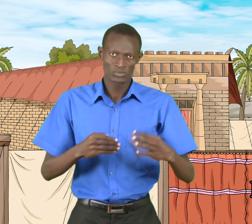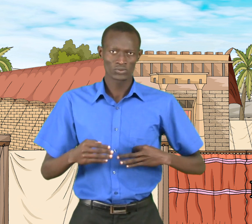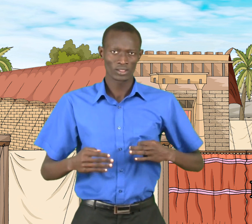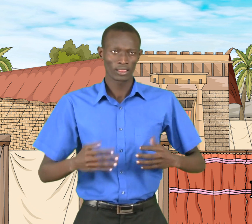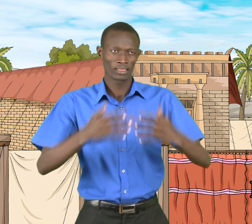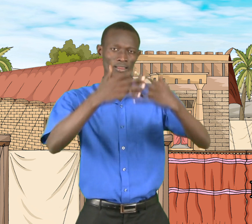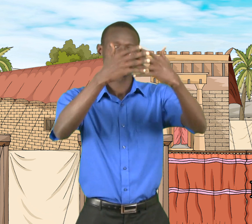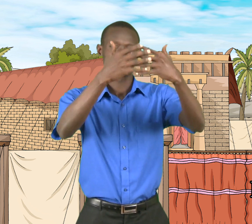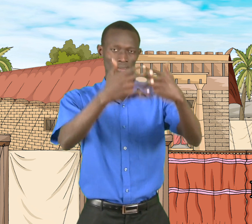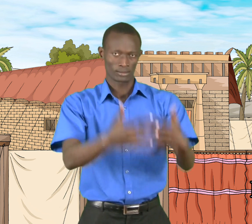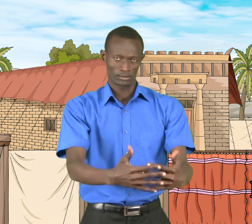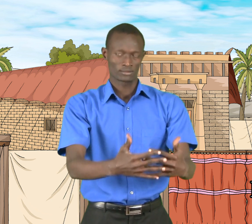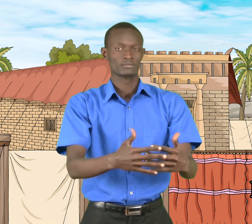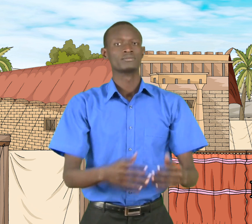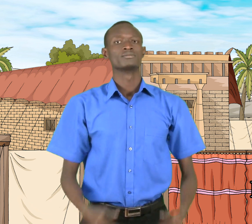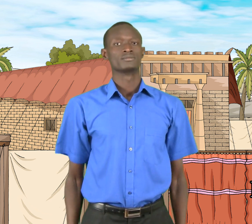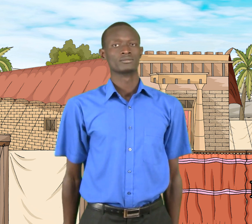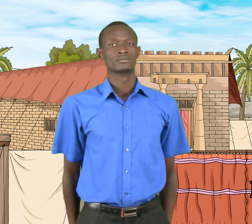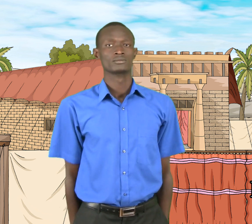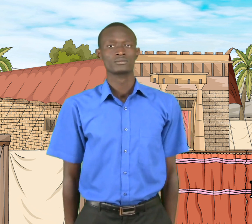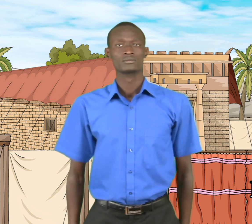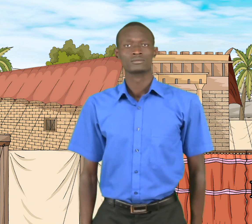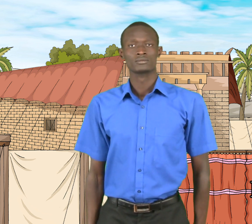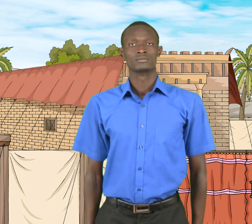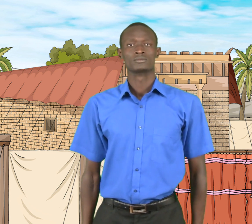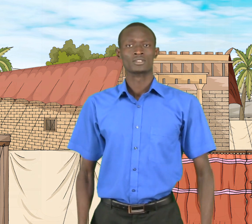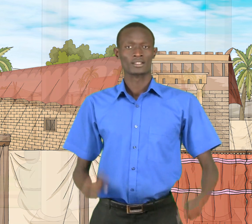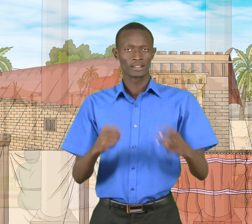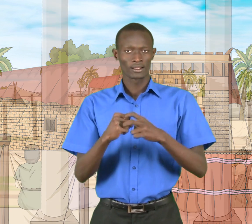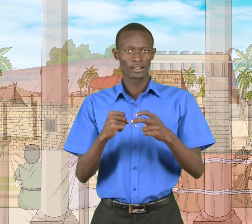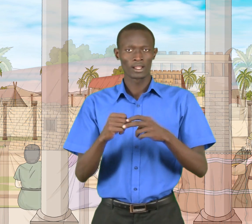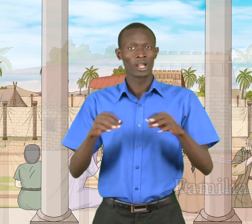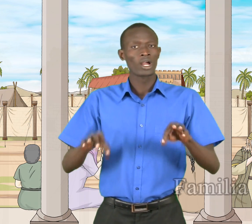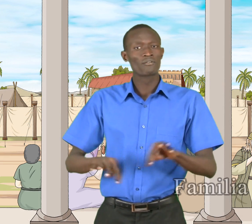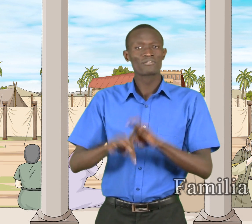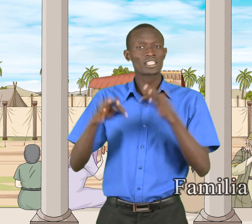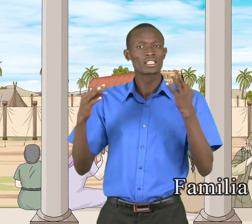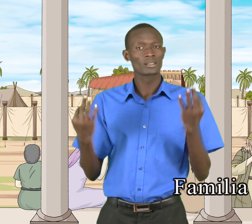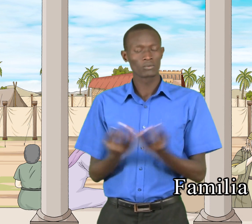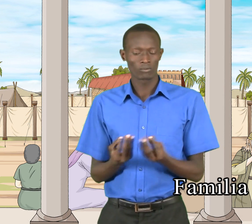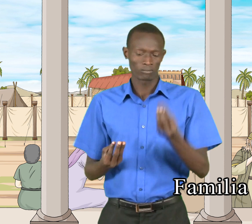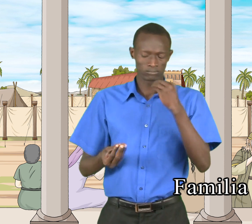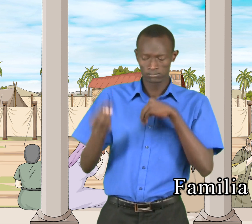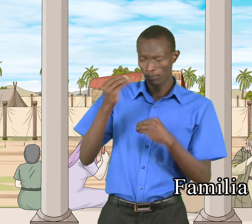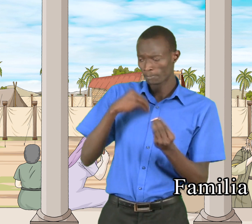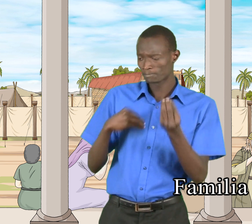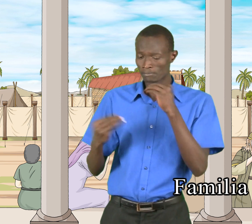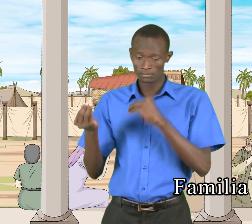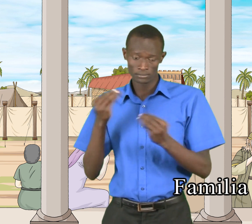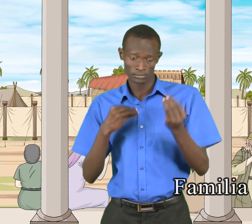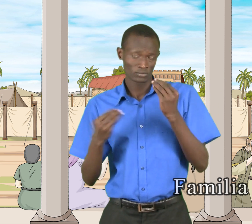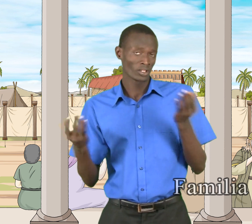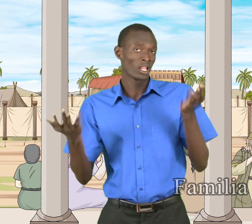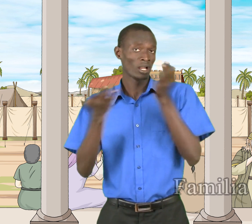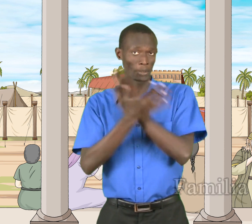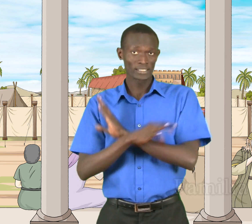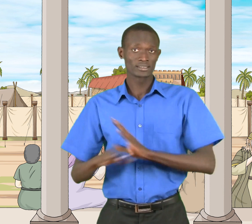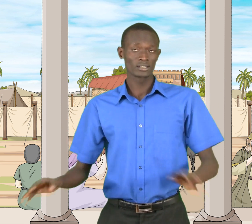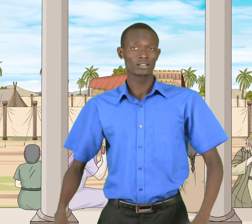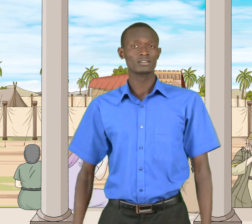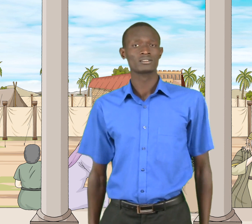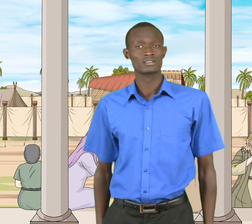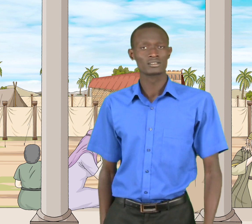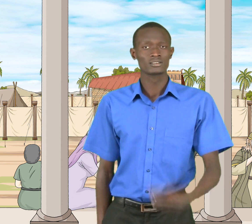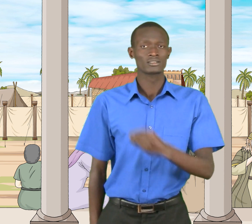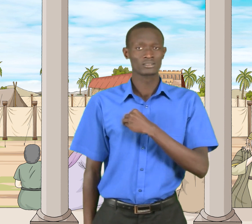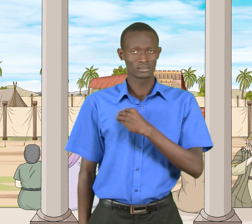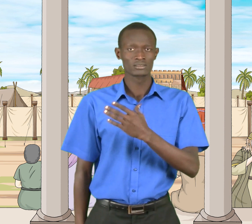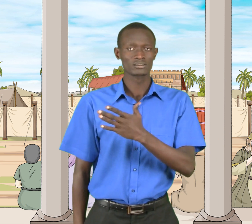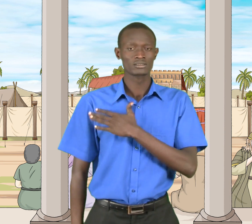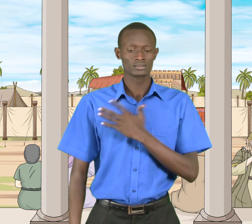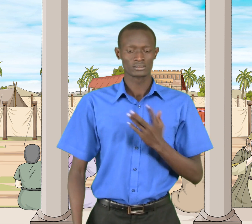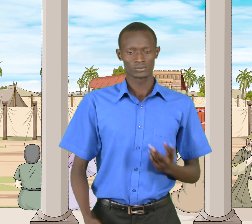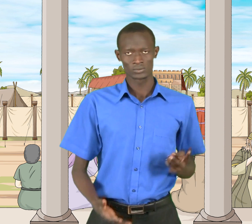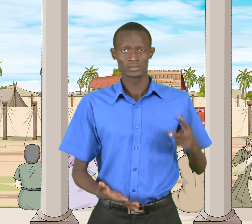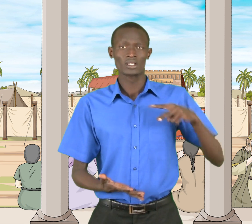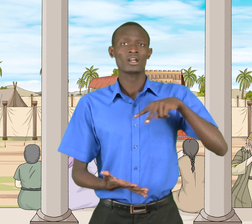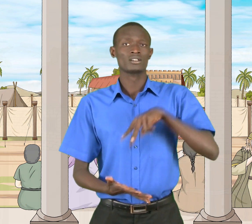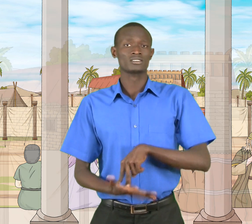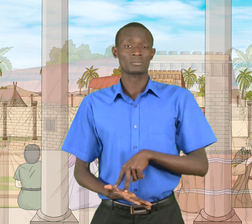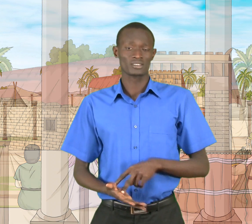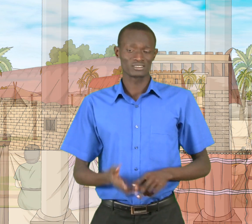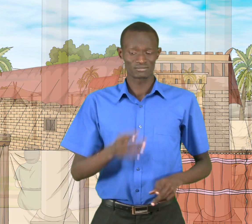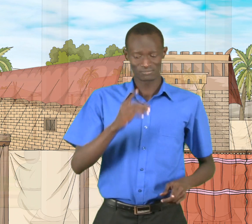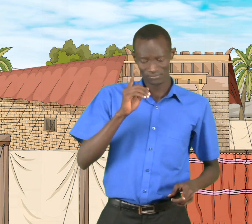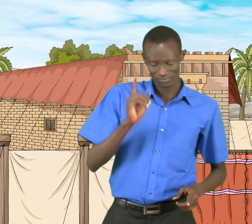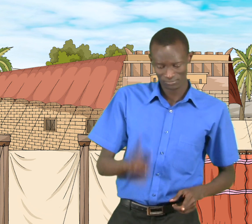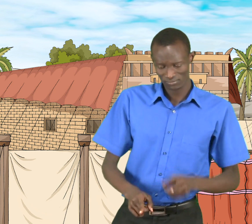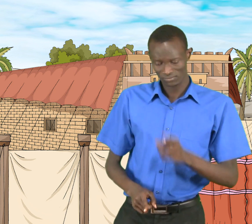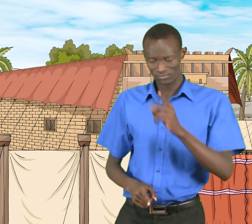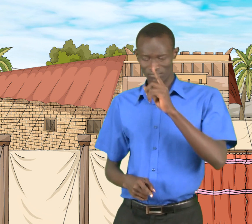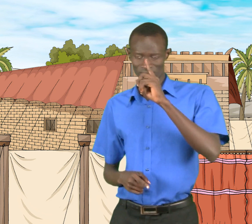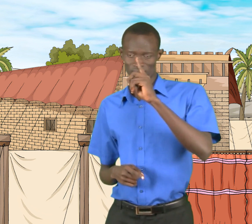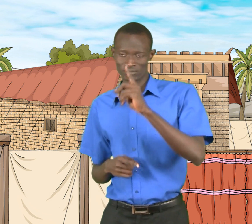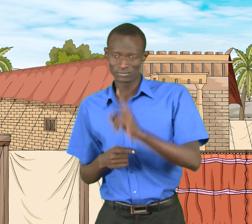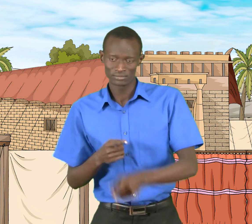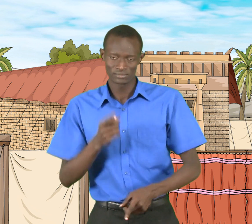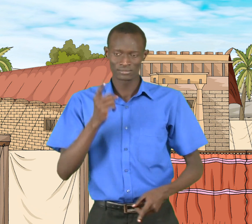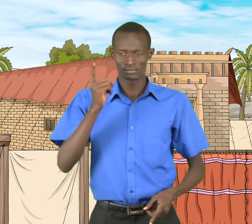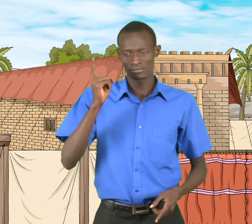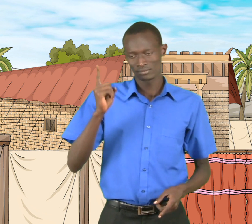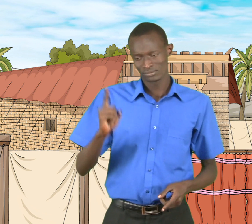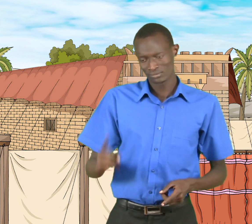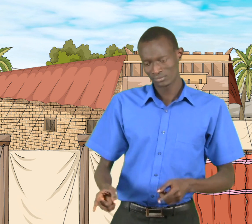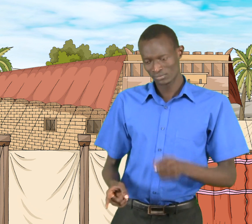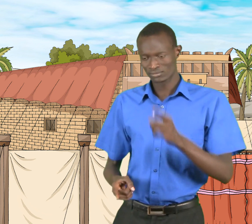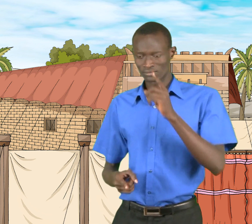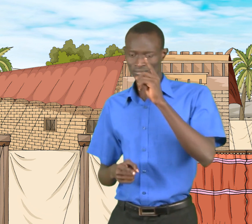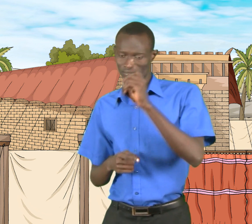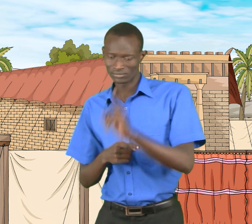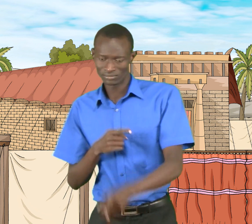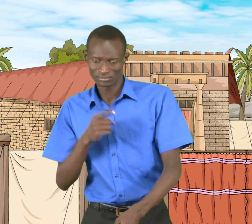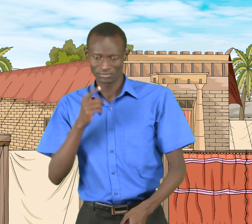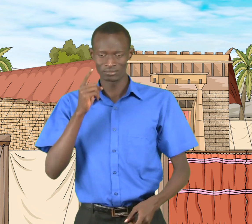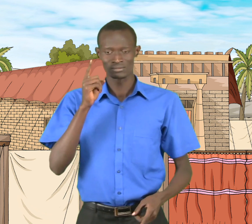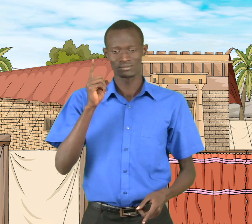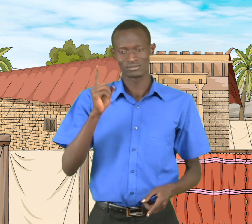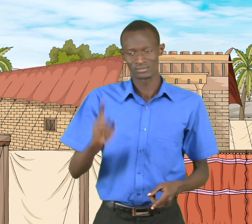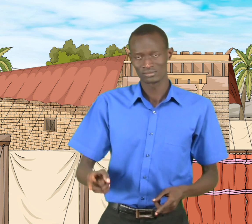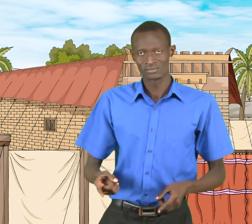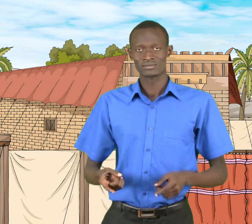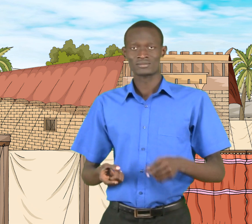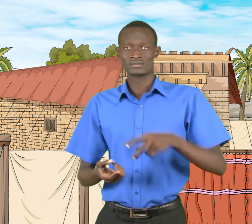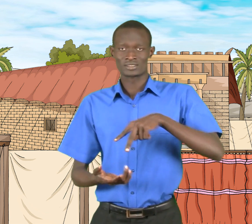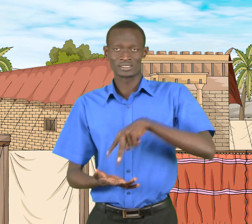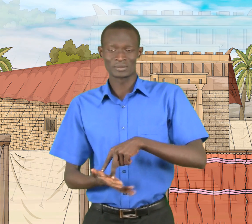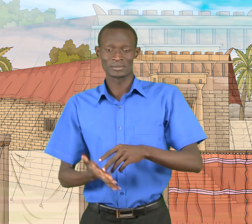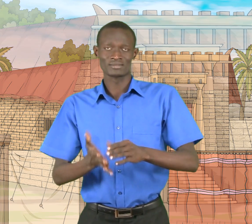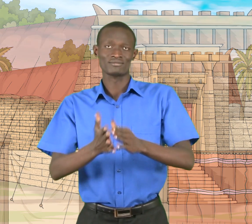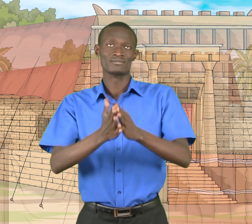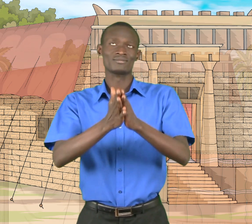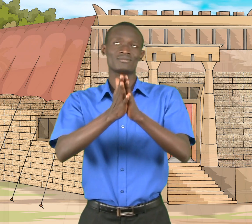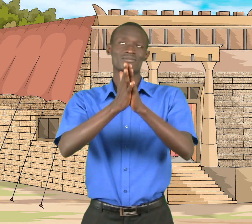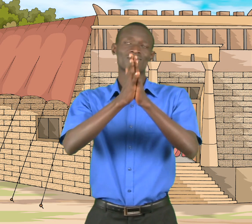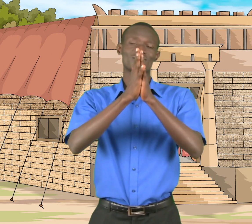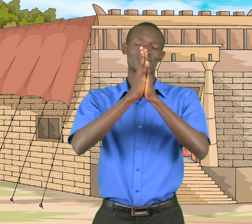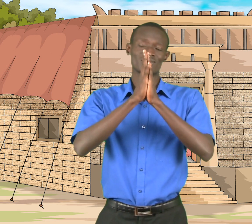Now Eli the priest was sitting on a chair by the doorpost of the temple of the LORD.